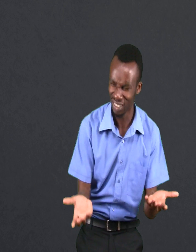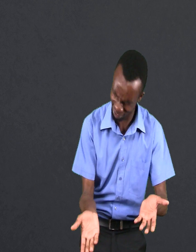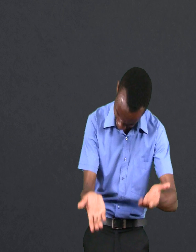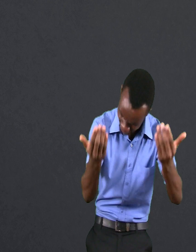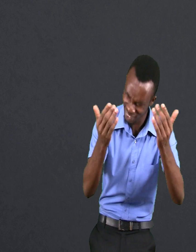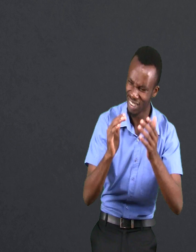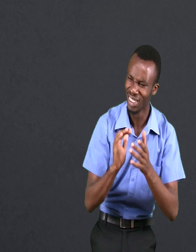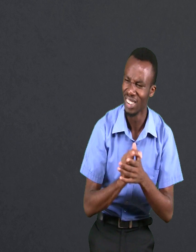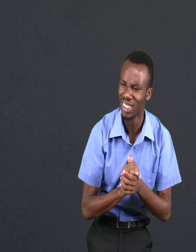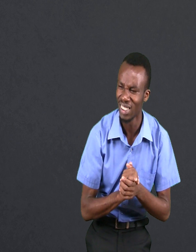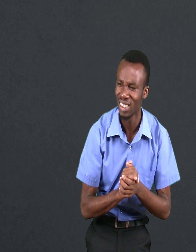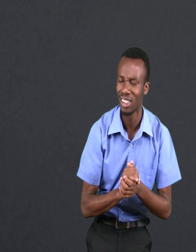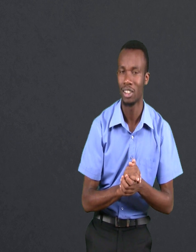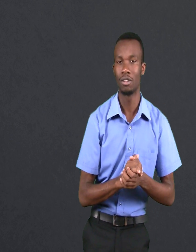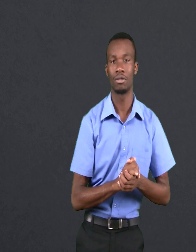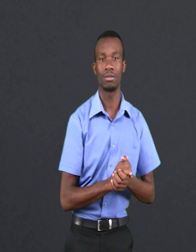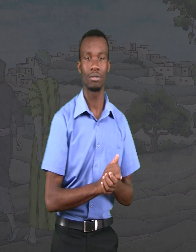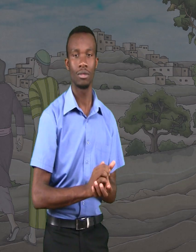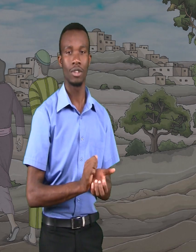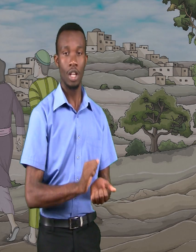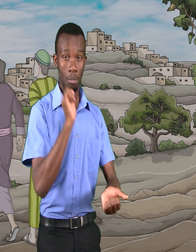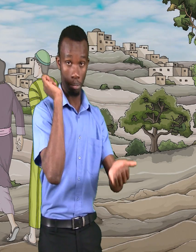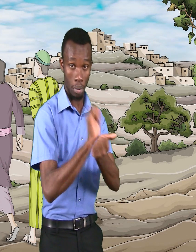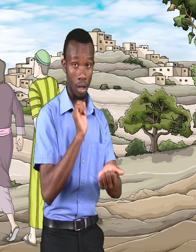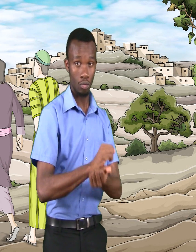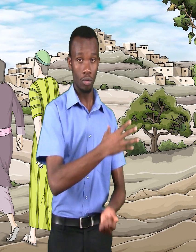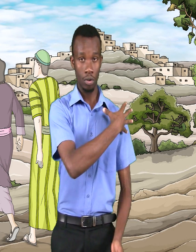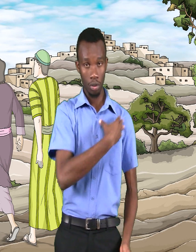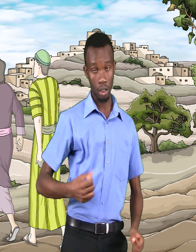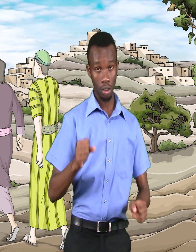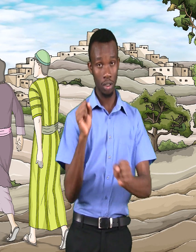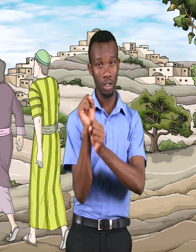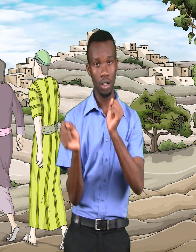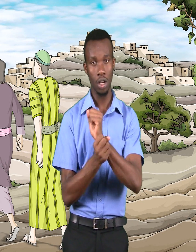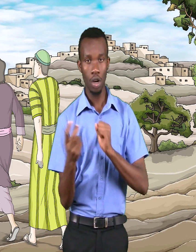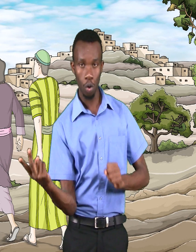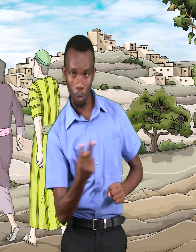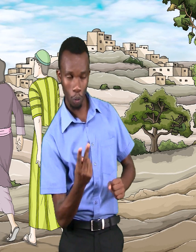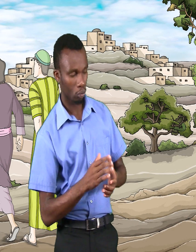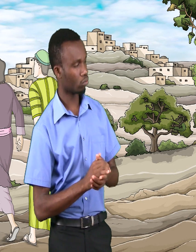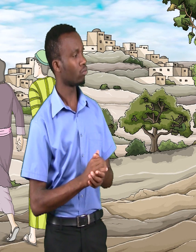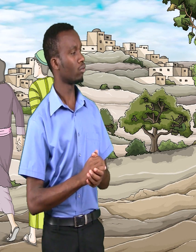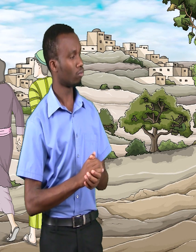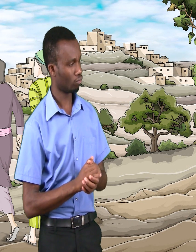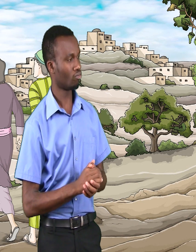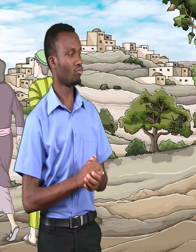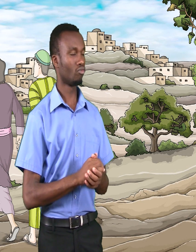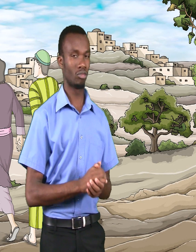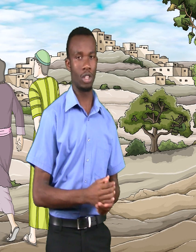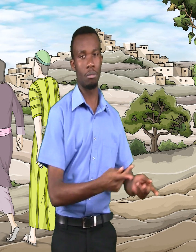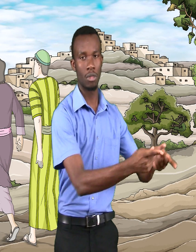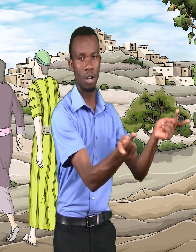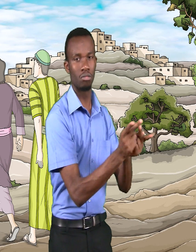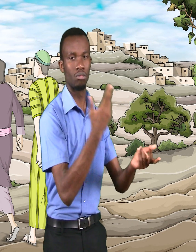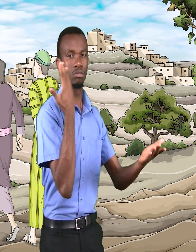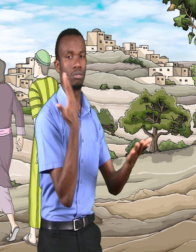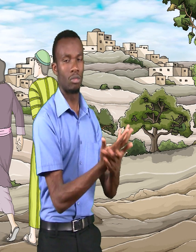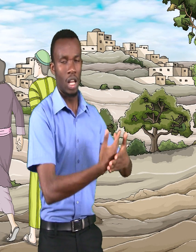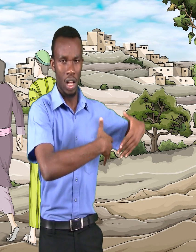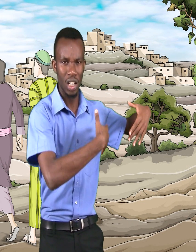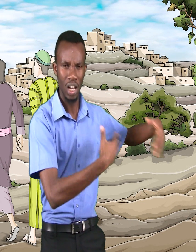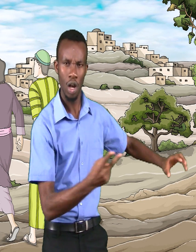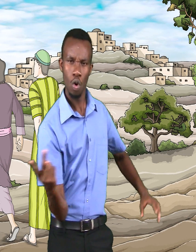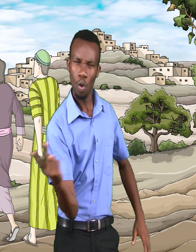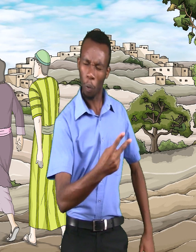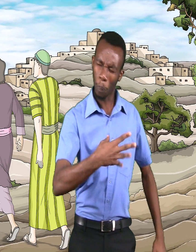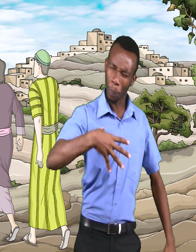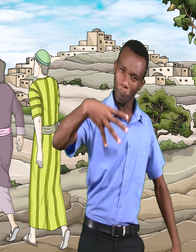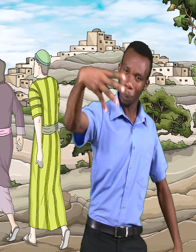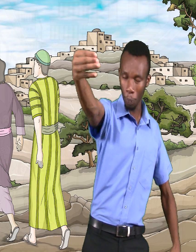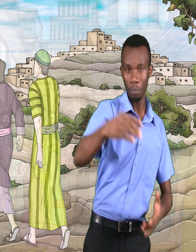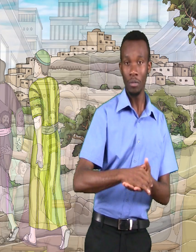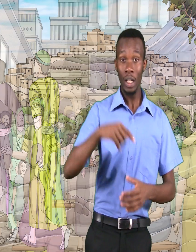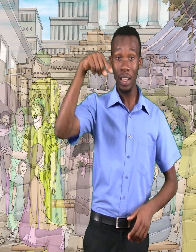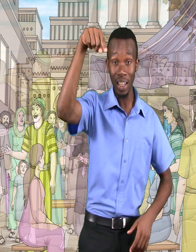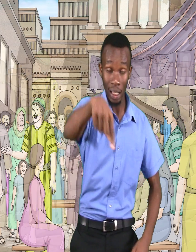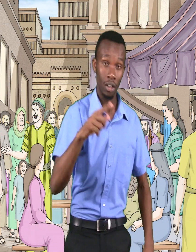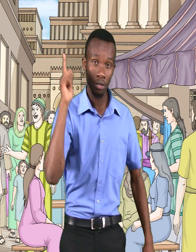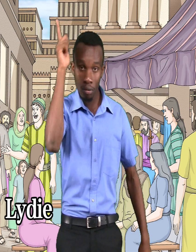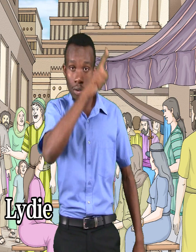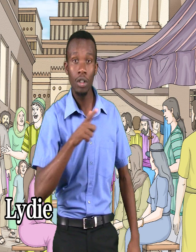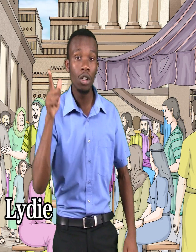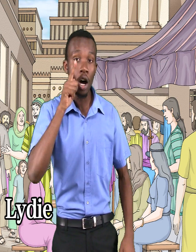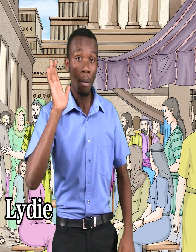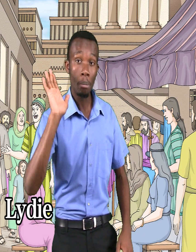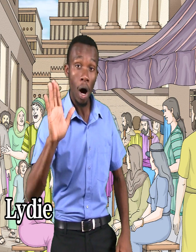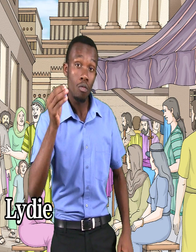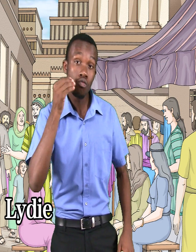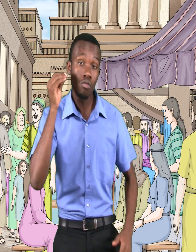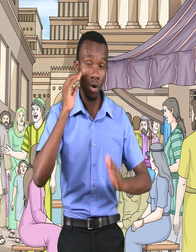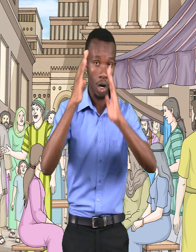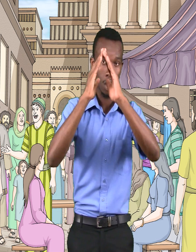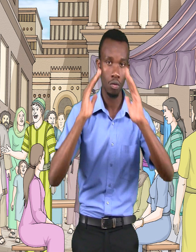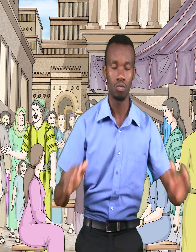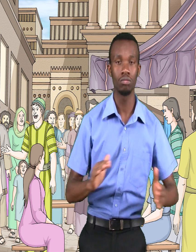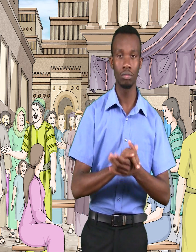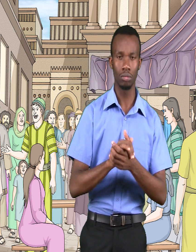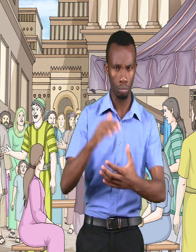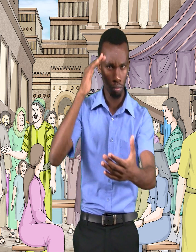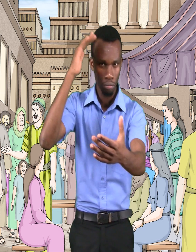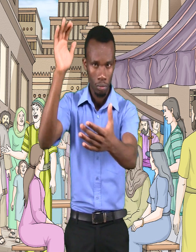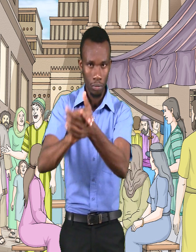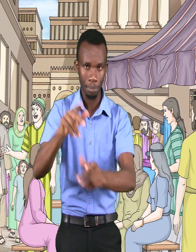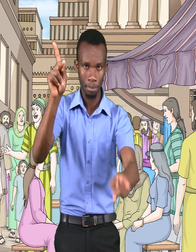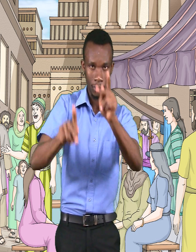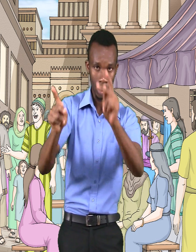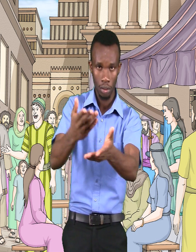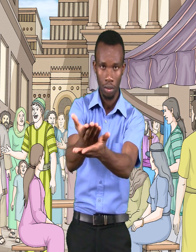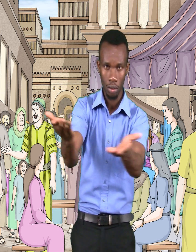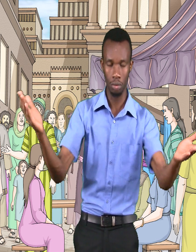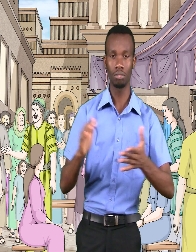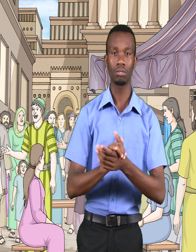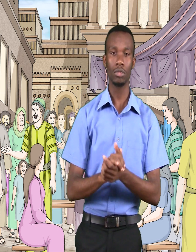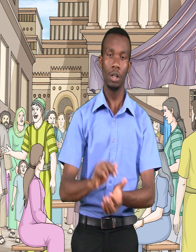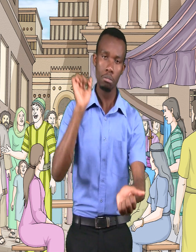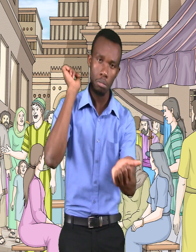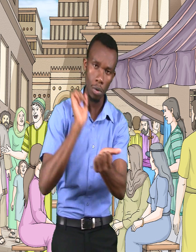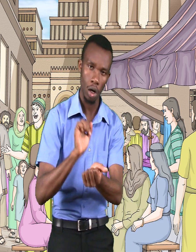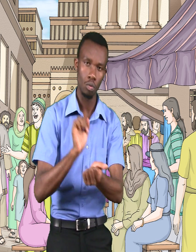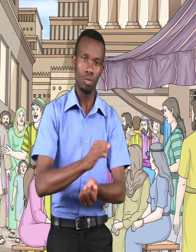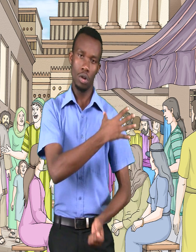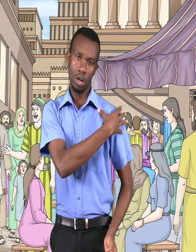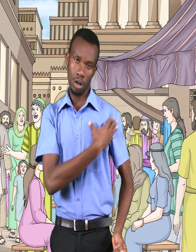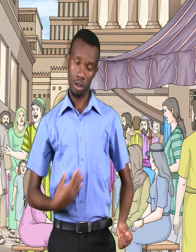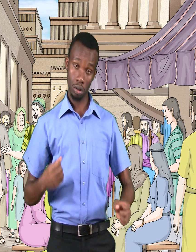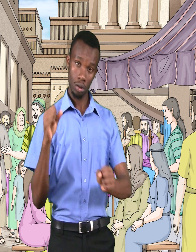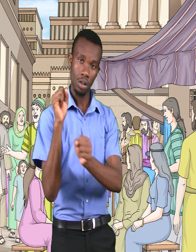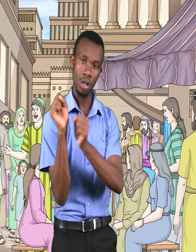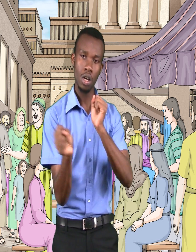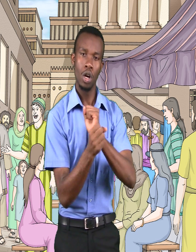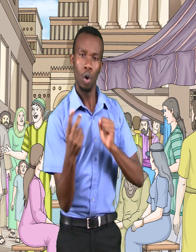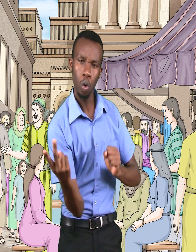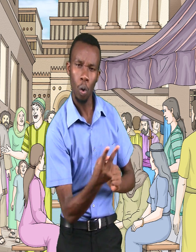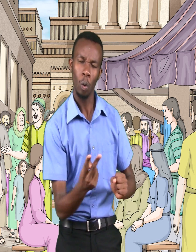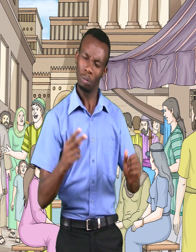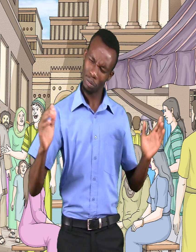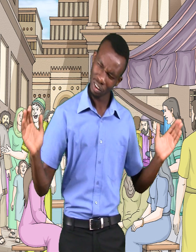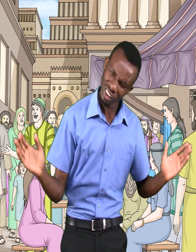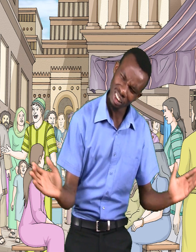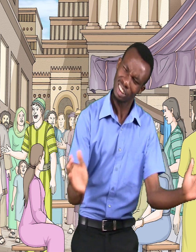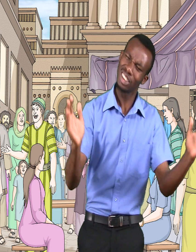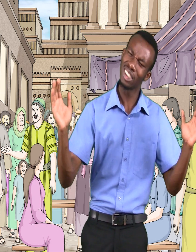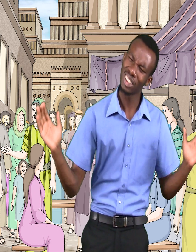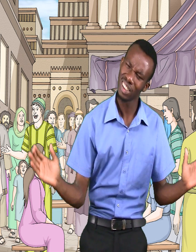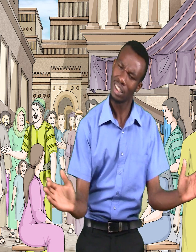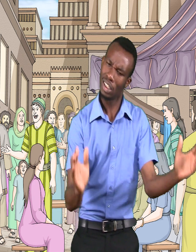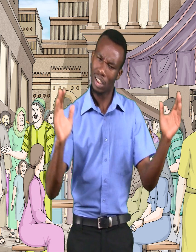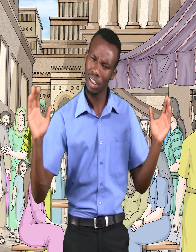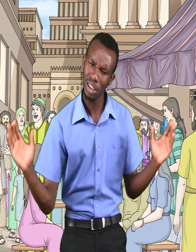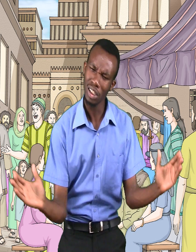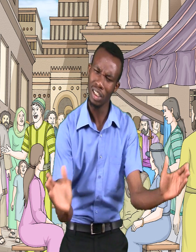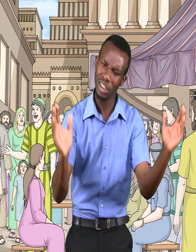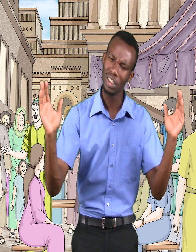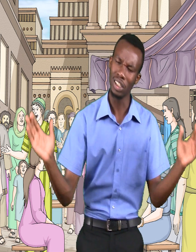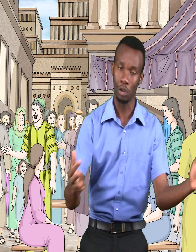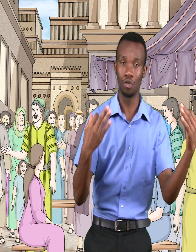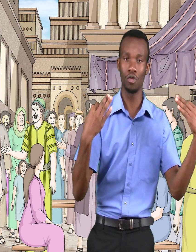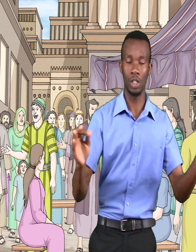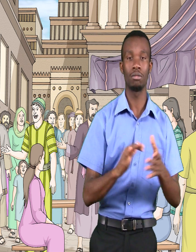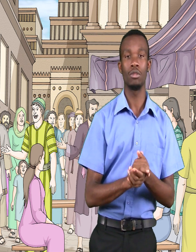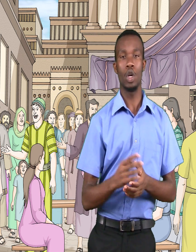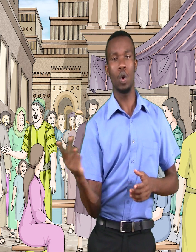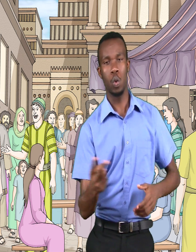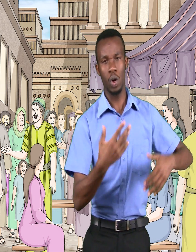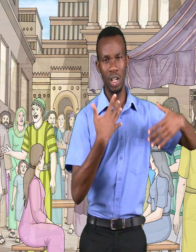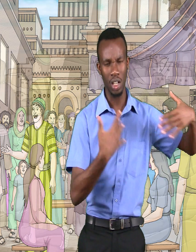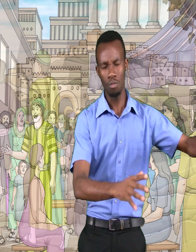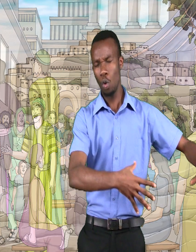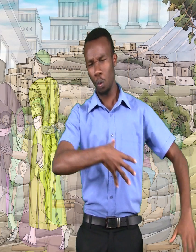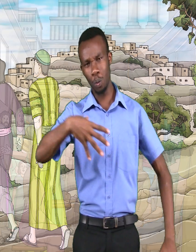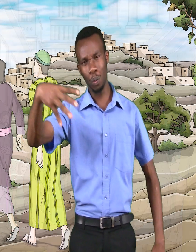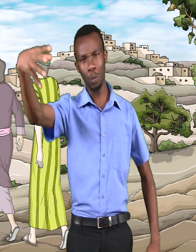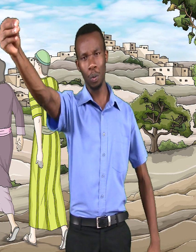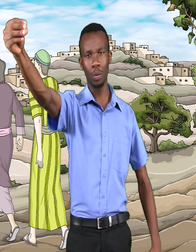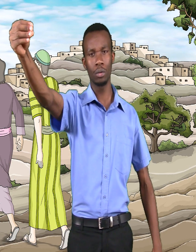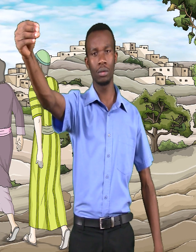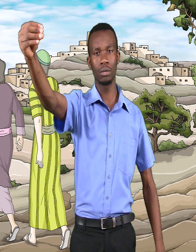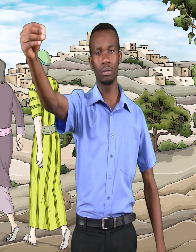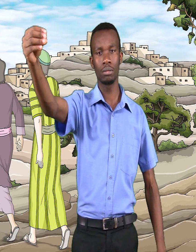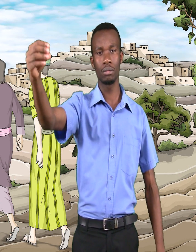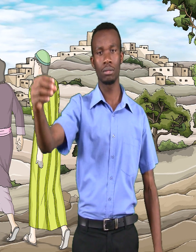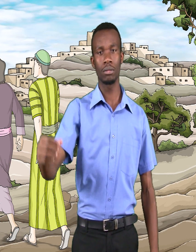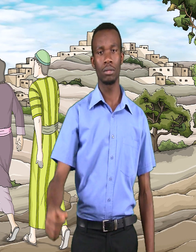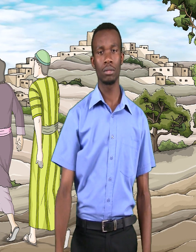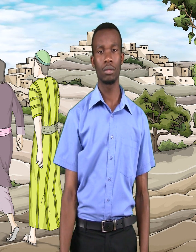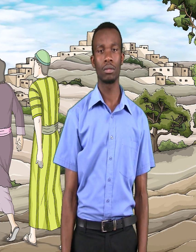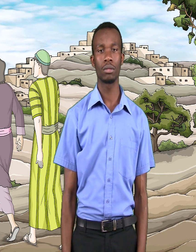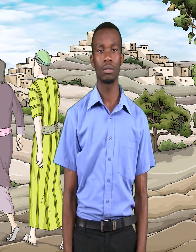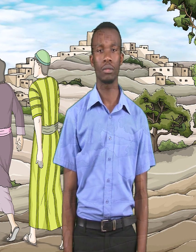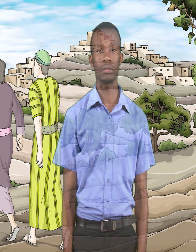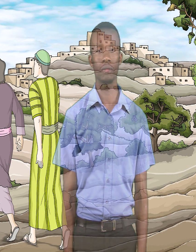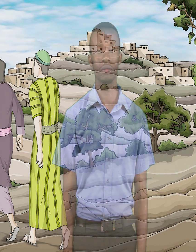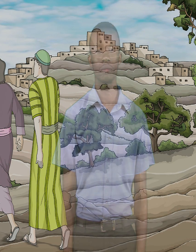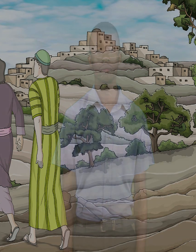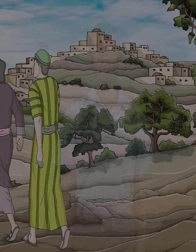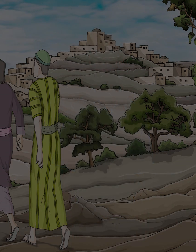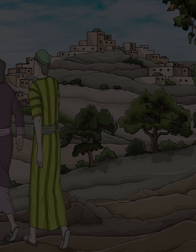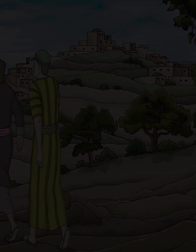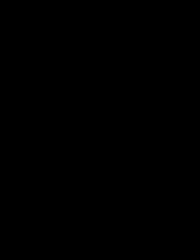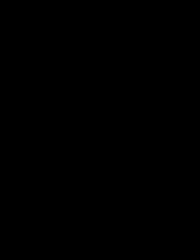After Paul and Silas came out of the prison, they went to Lydia’s house to see the brothers and encourage them. Then they left the city.